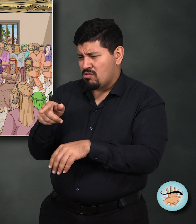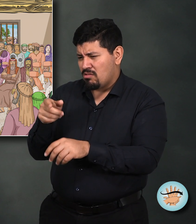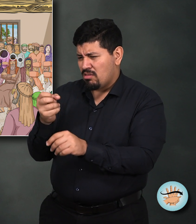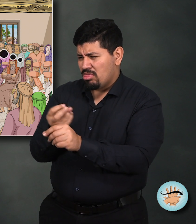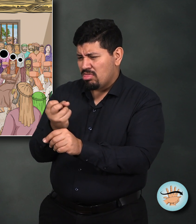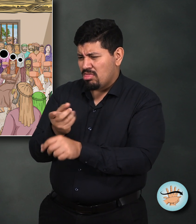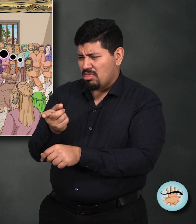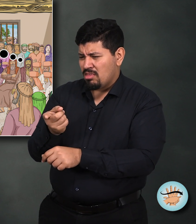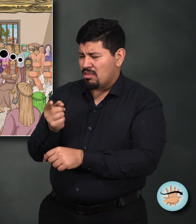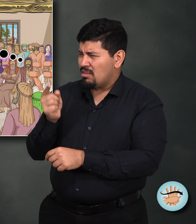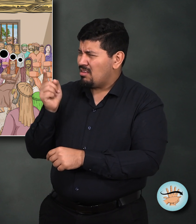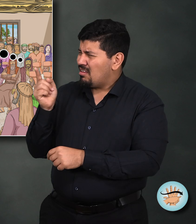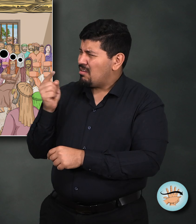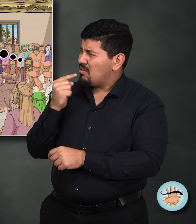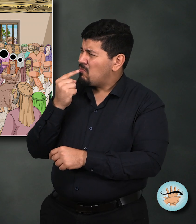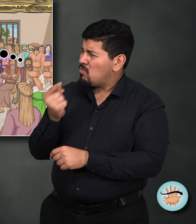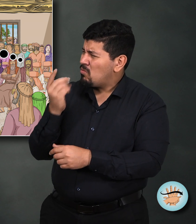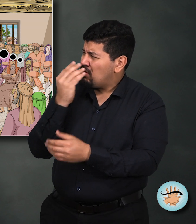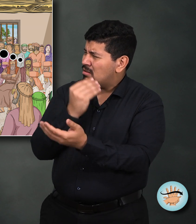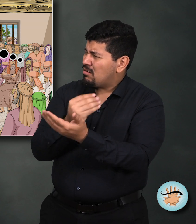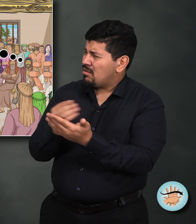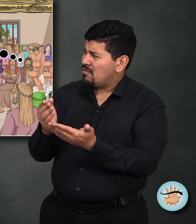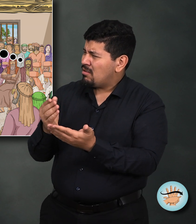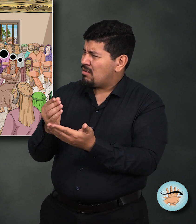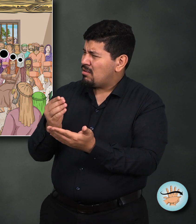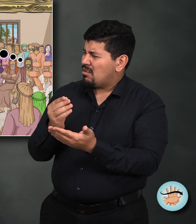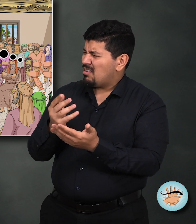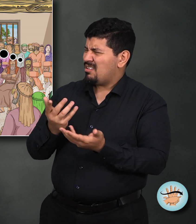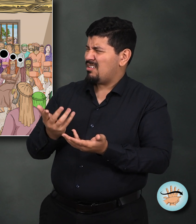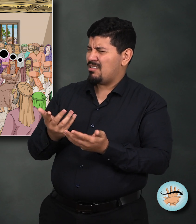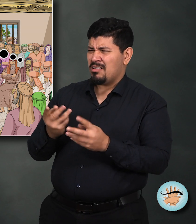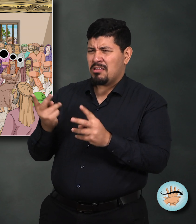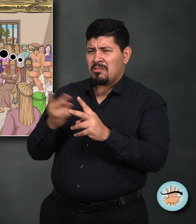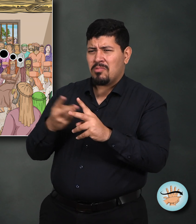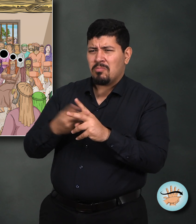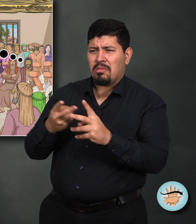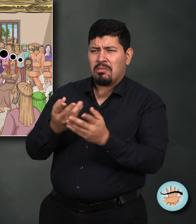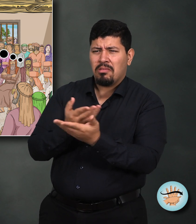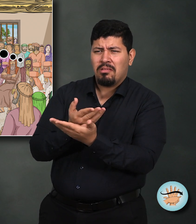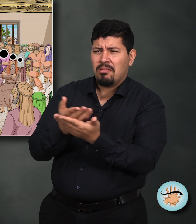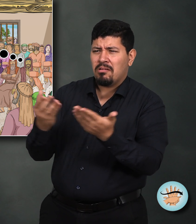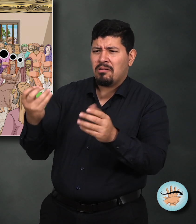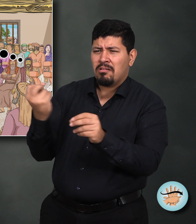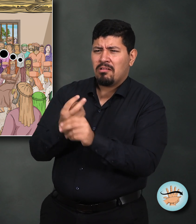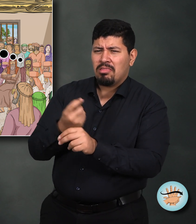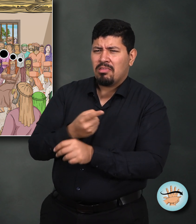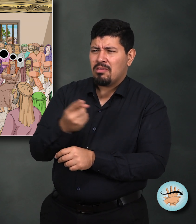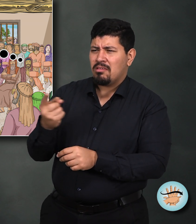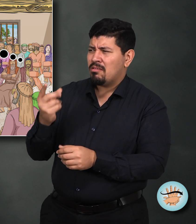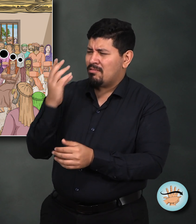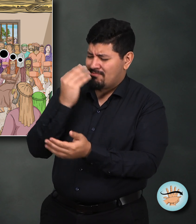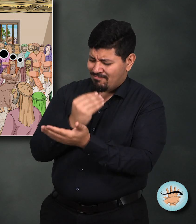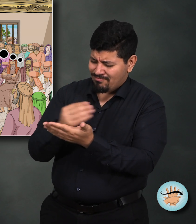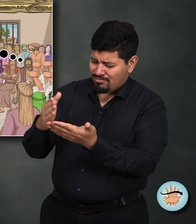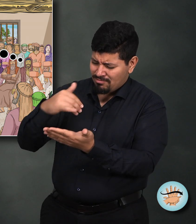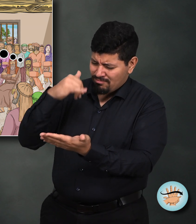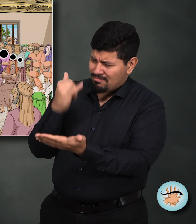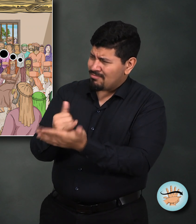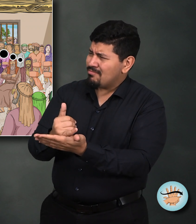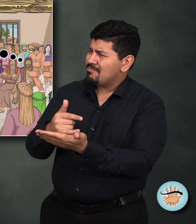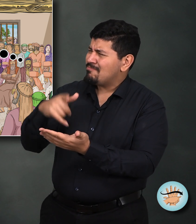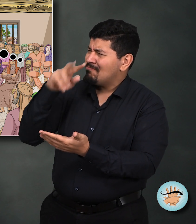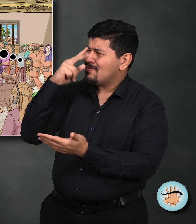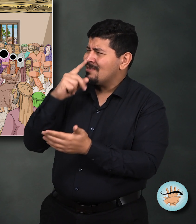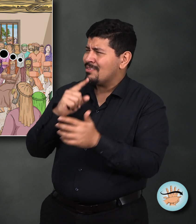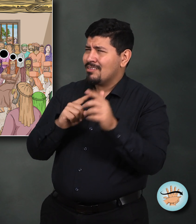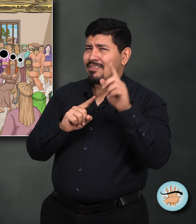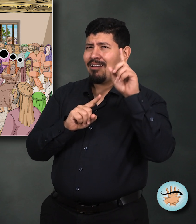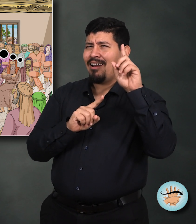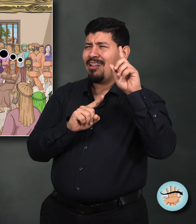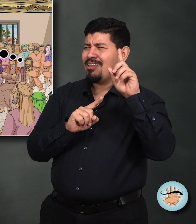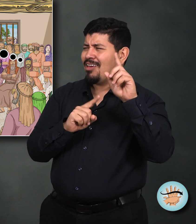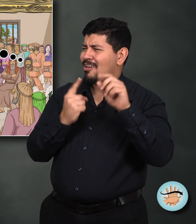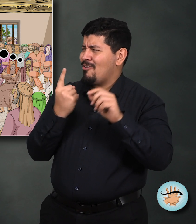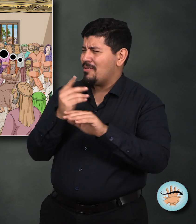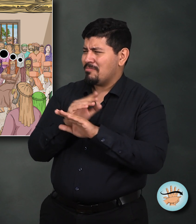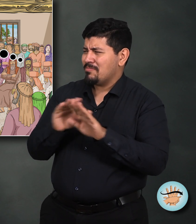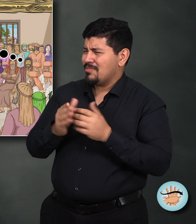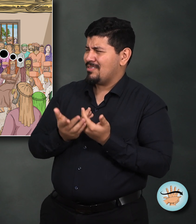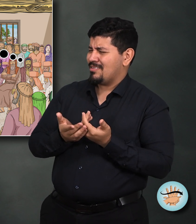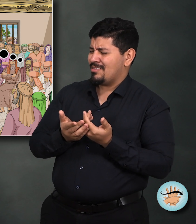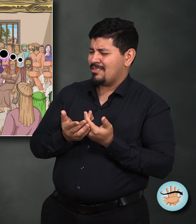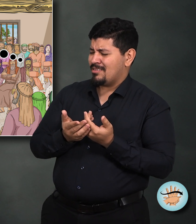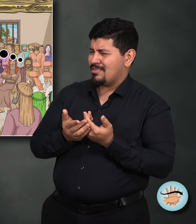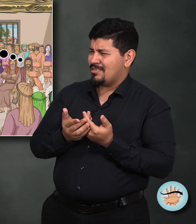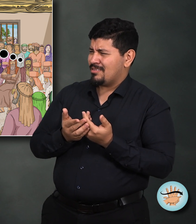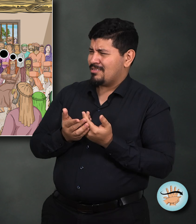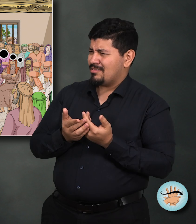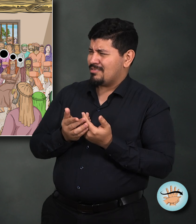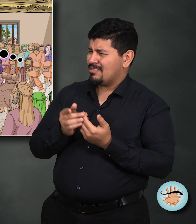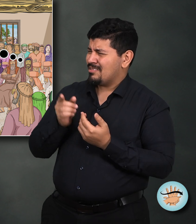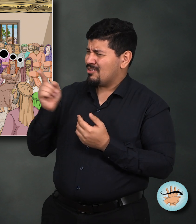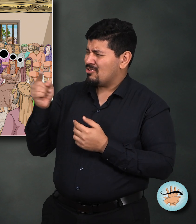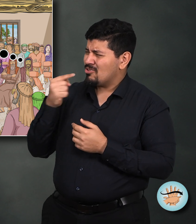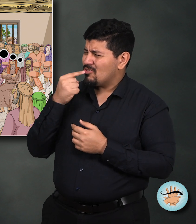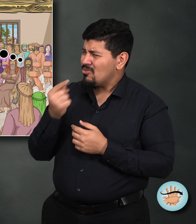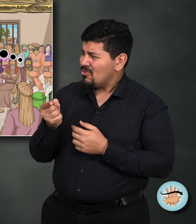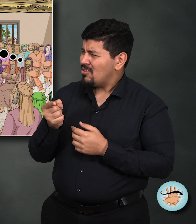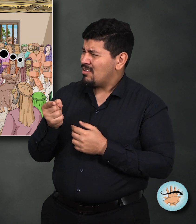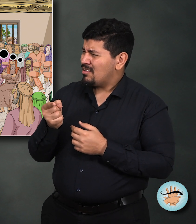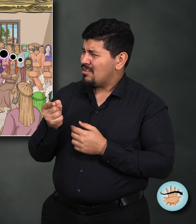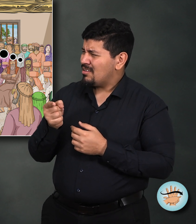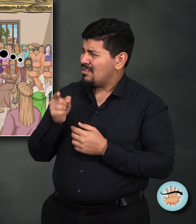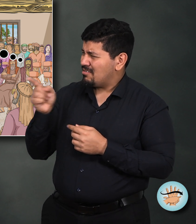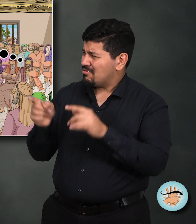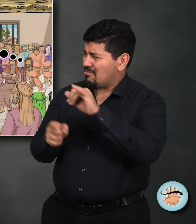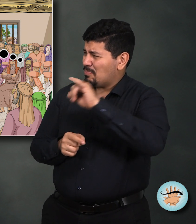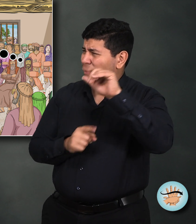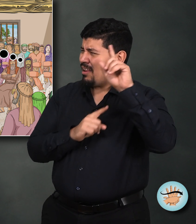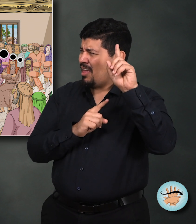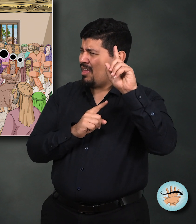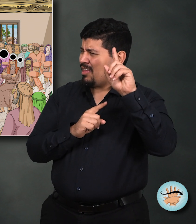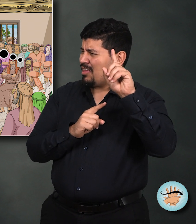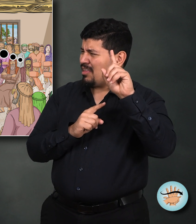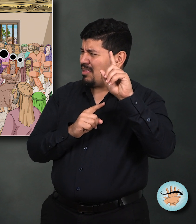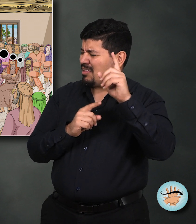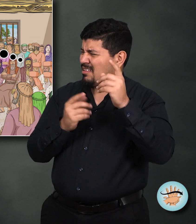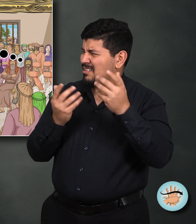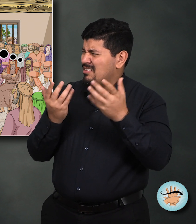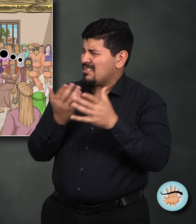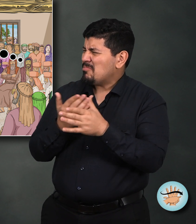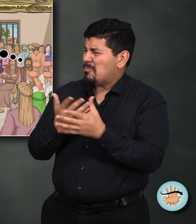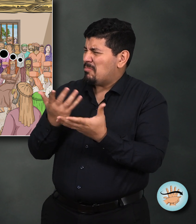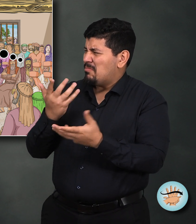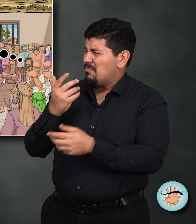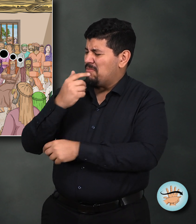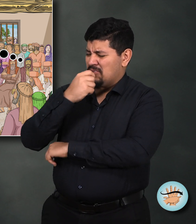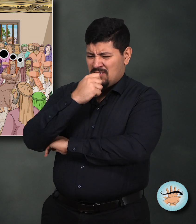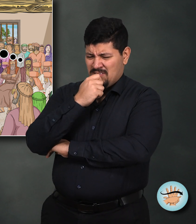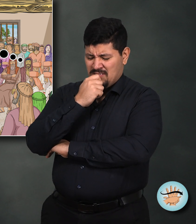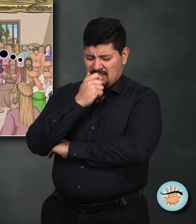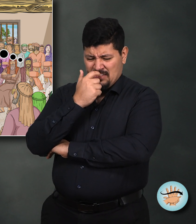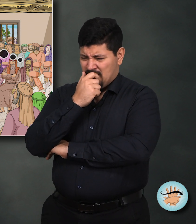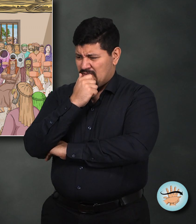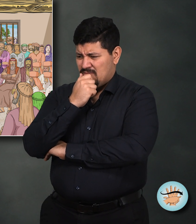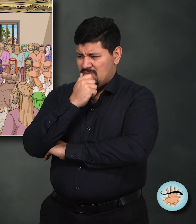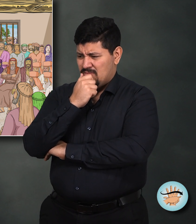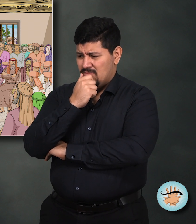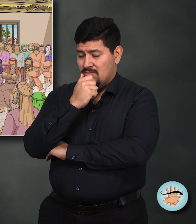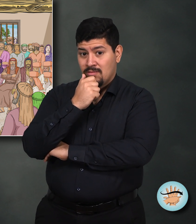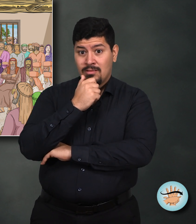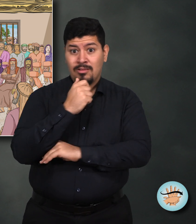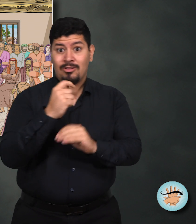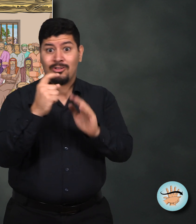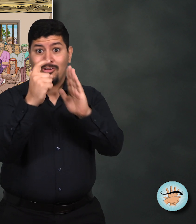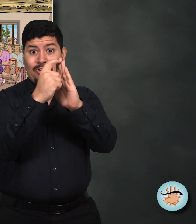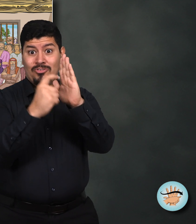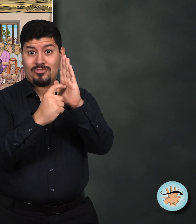He is blaspheming! Who can forgive sins but God alone?”